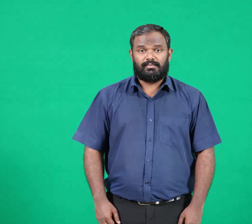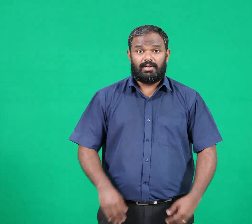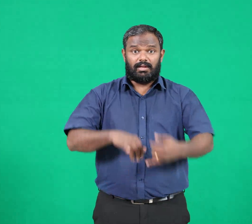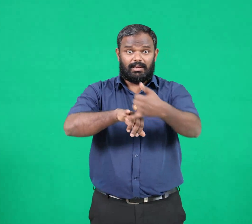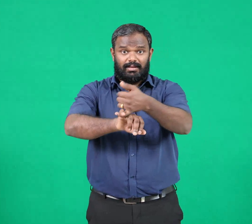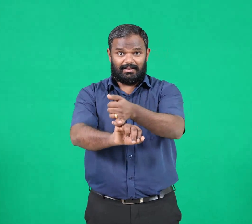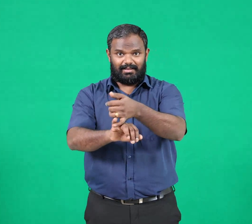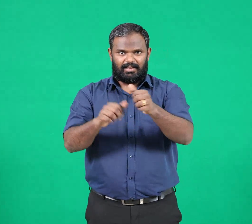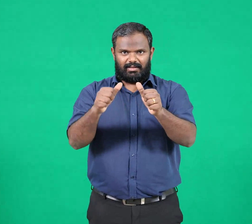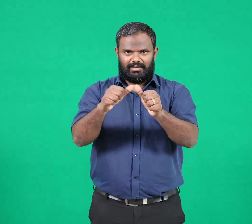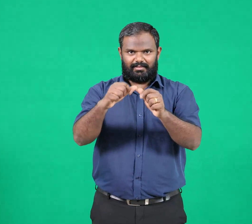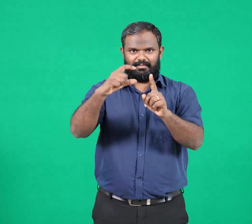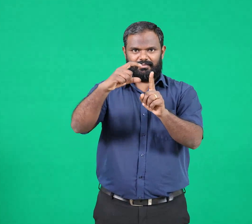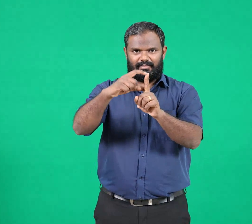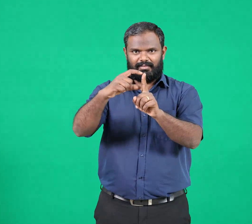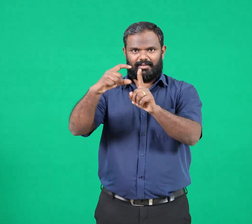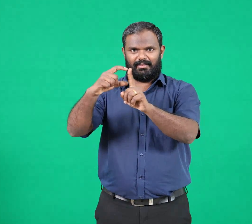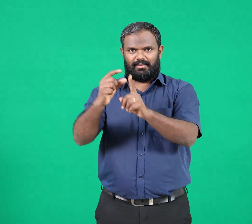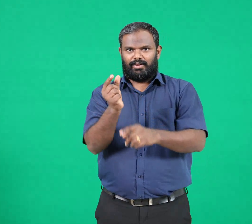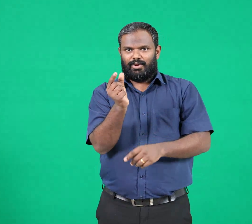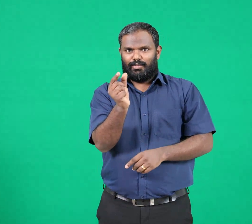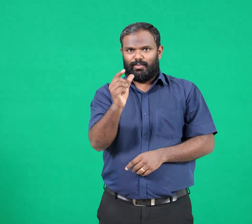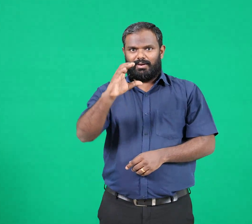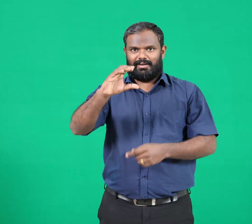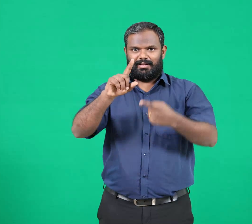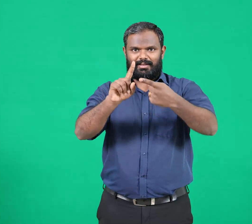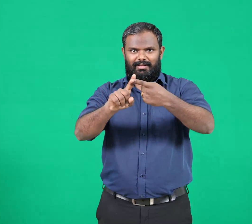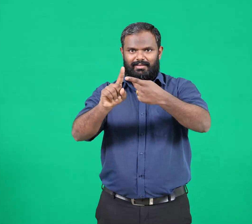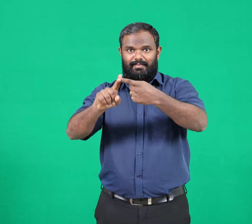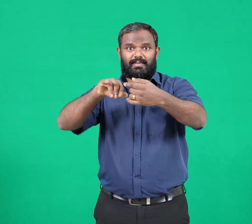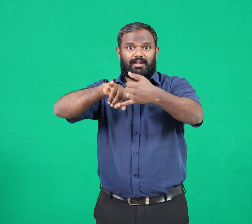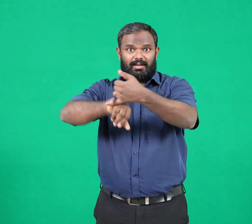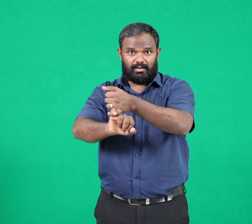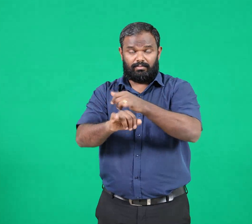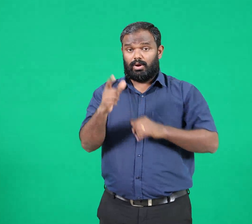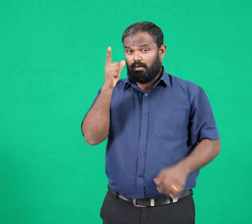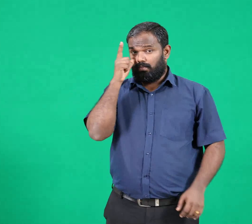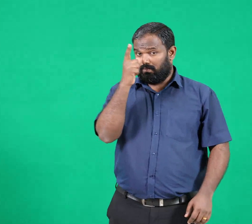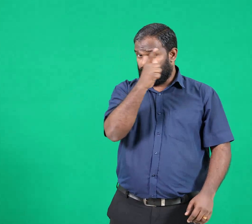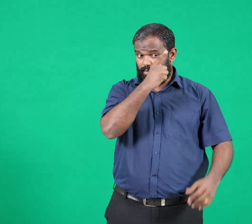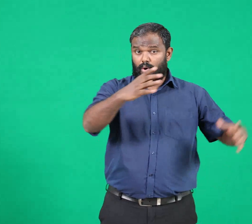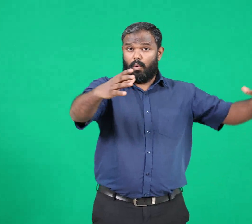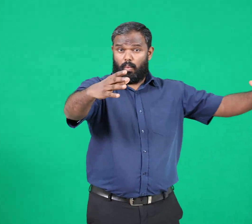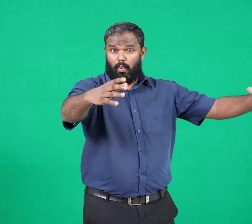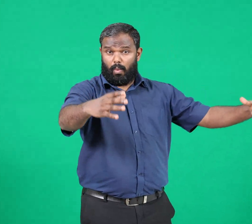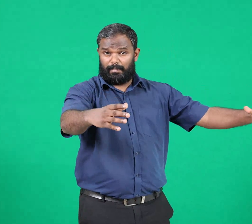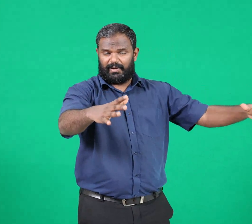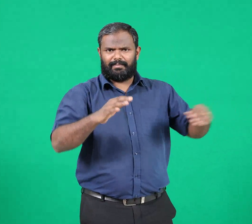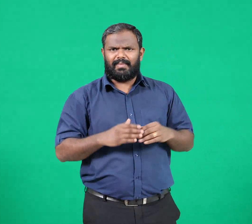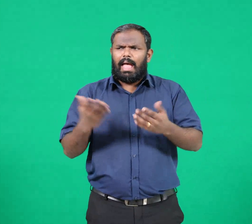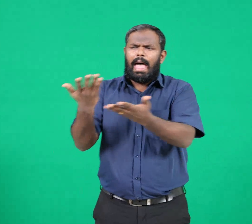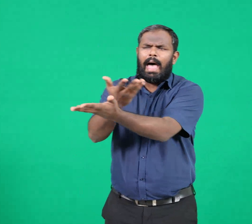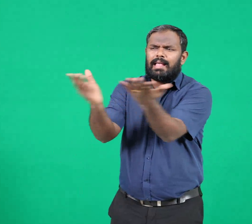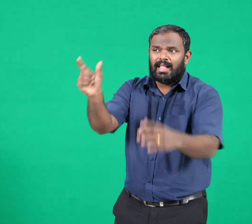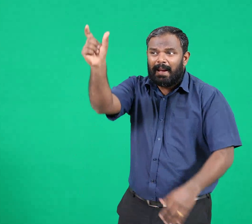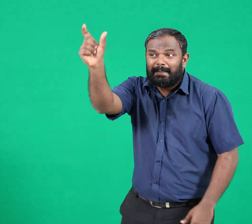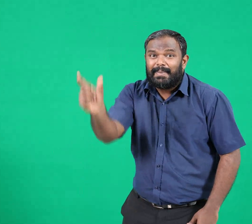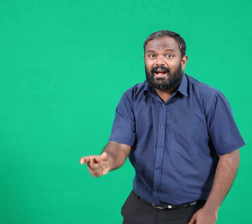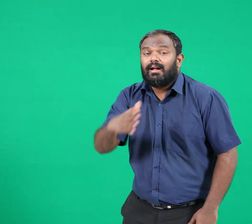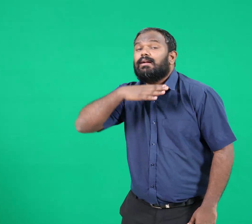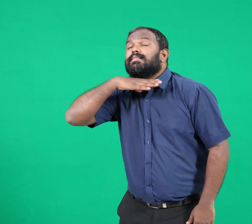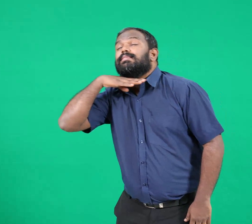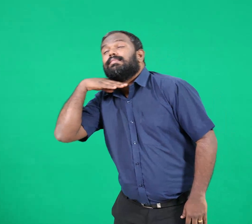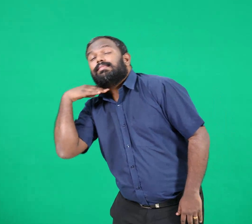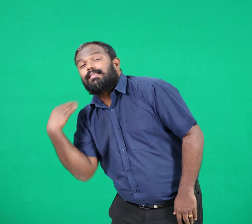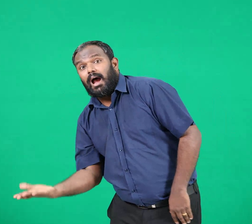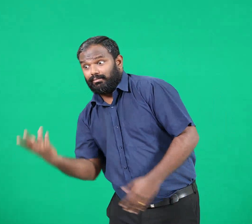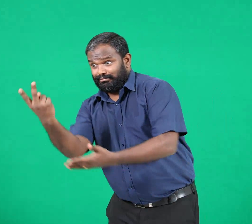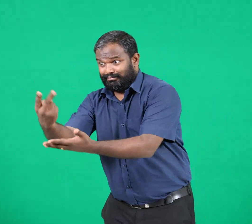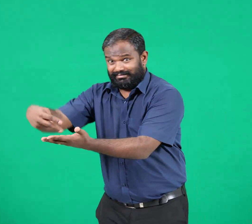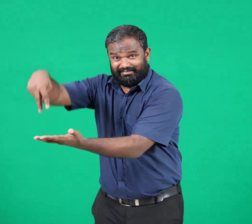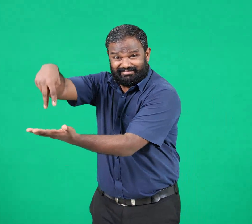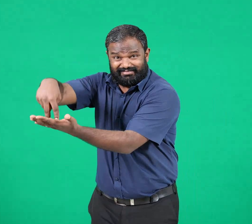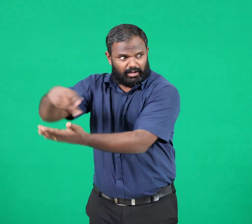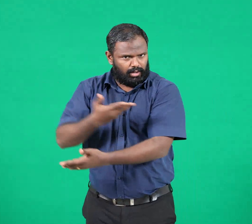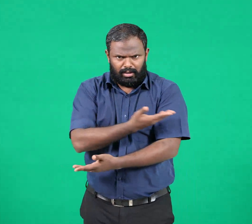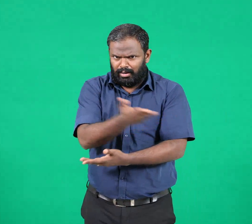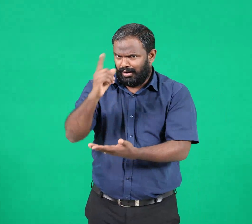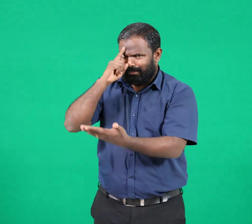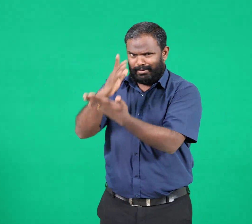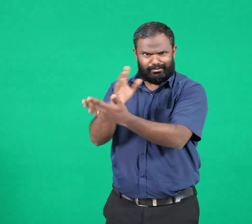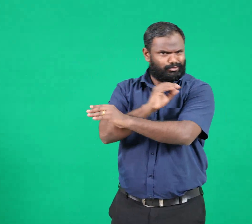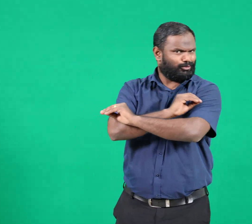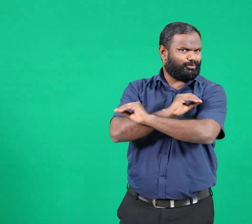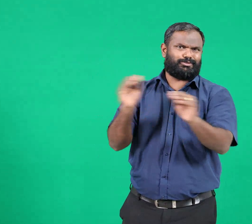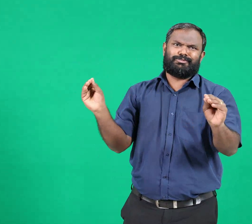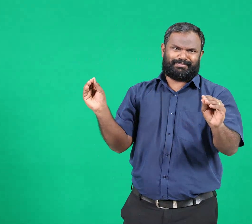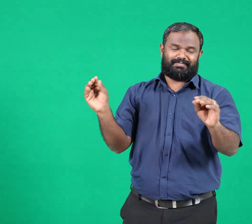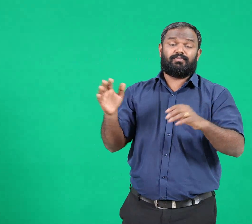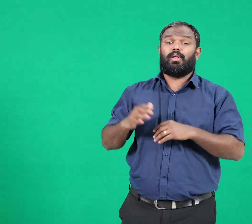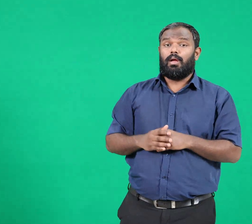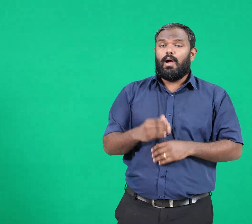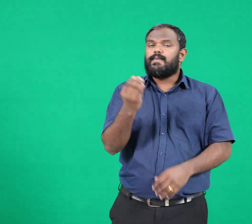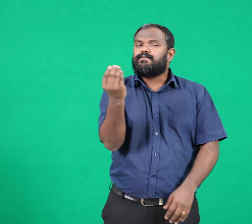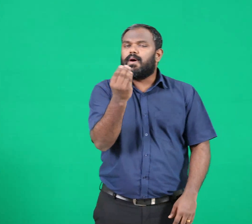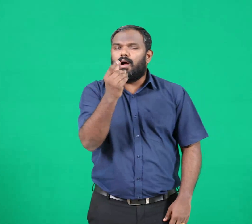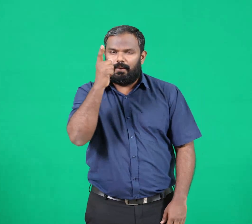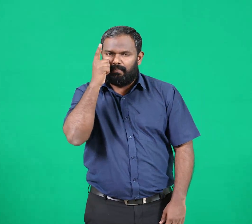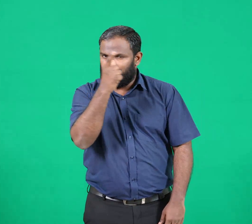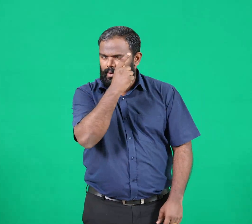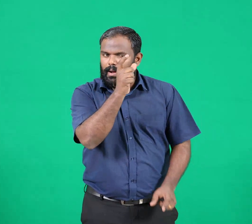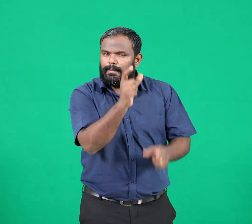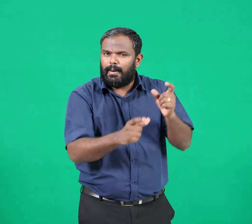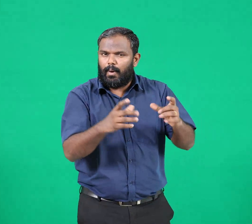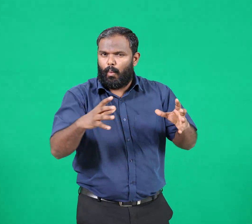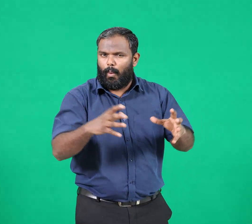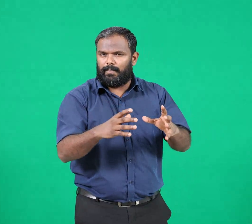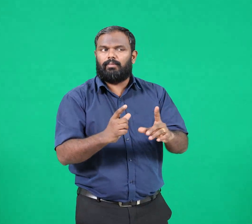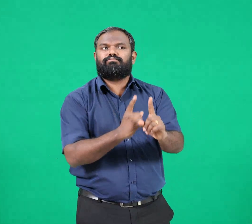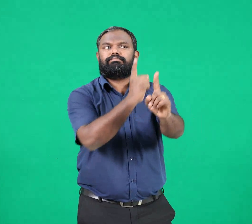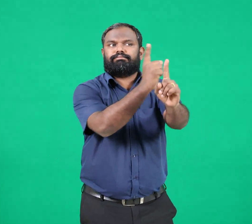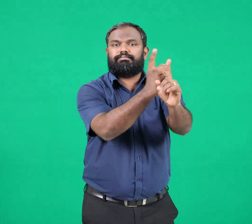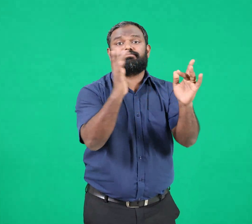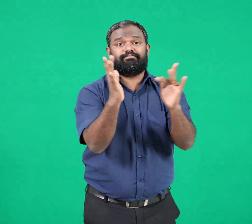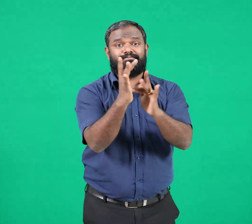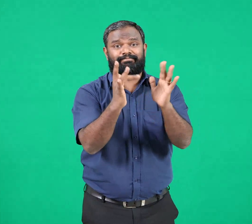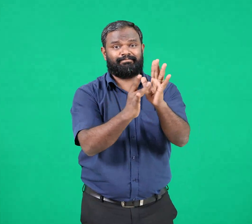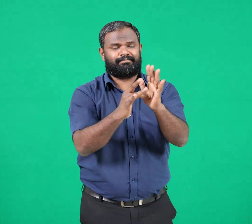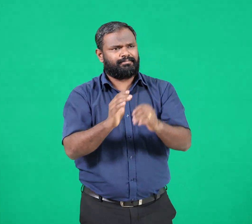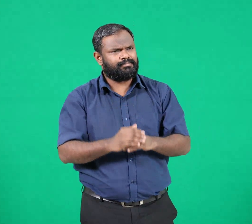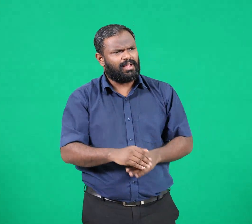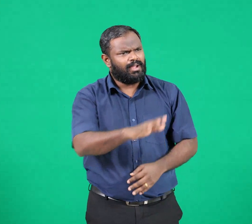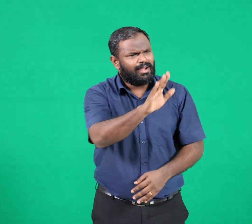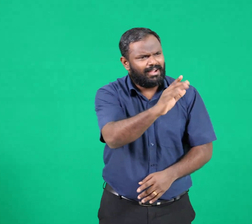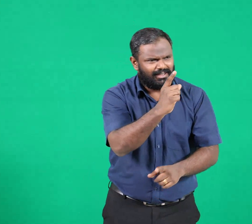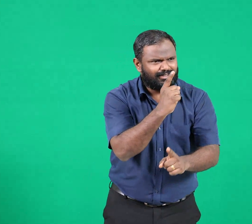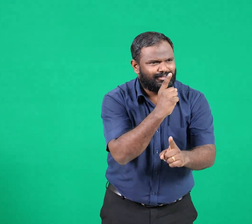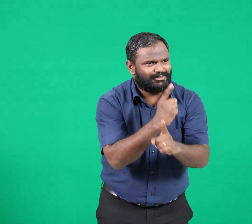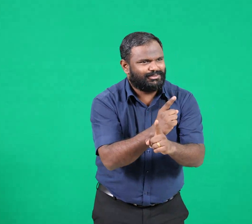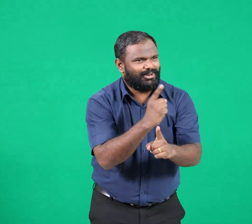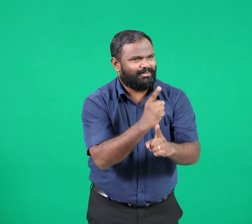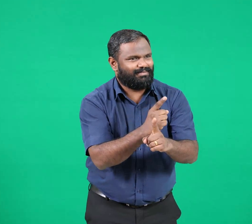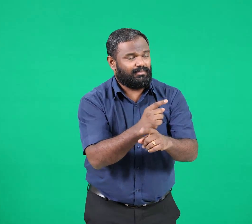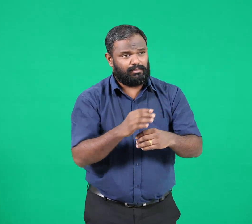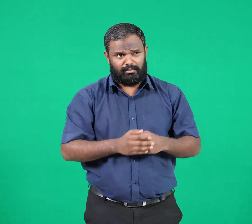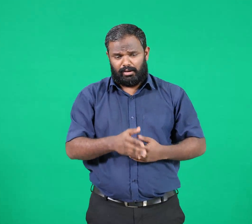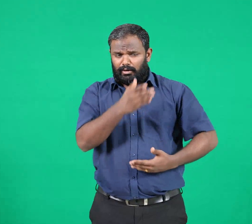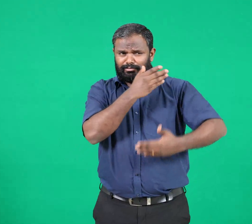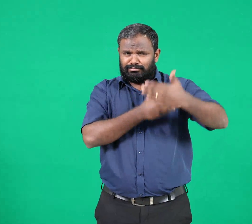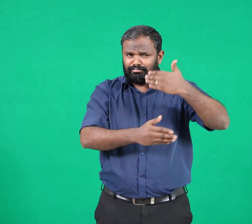Then some of the Sadducees, who say there is no resurrection, came to question Him.